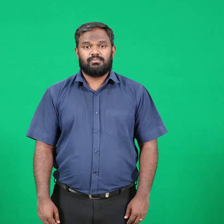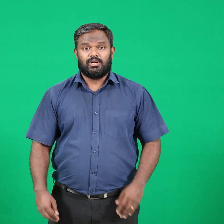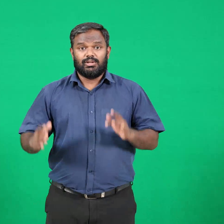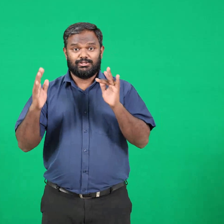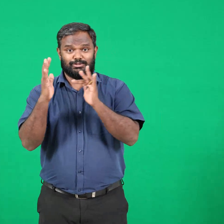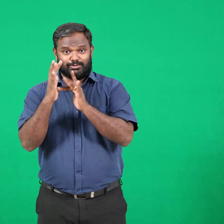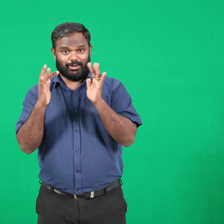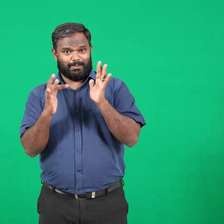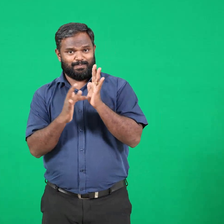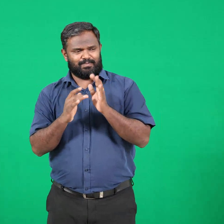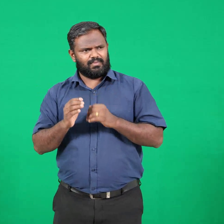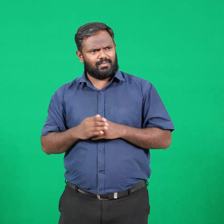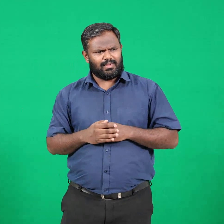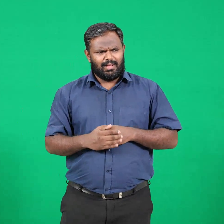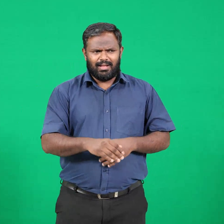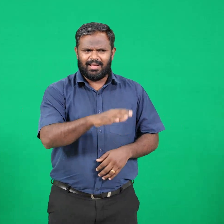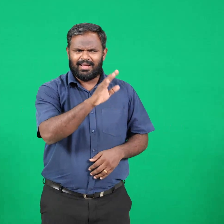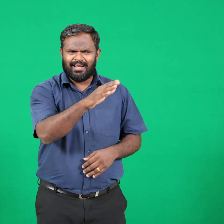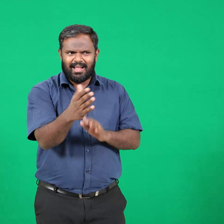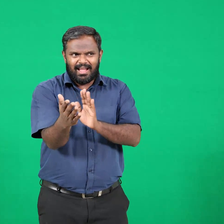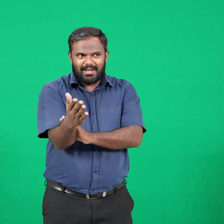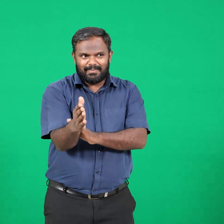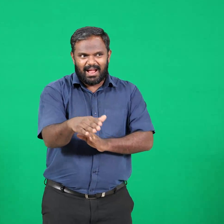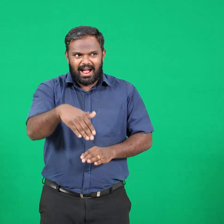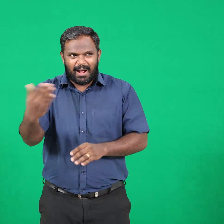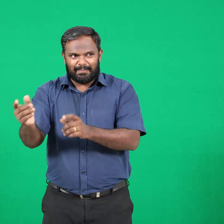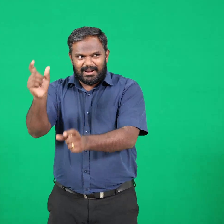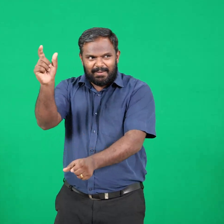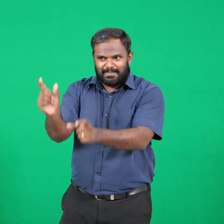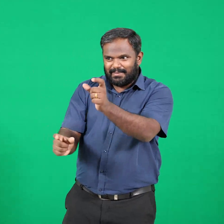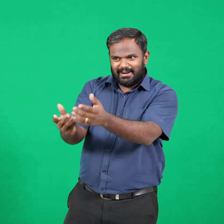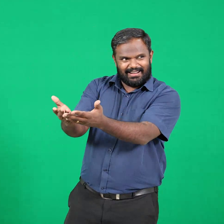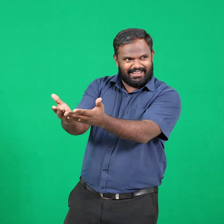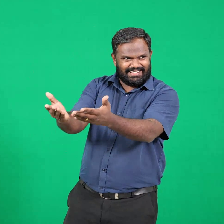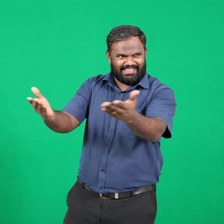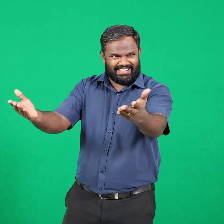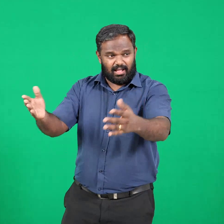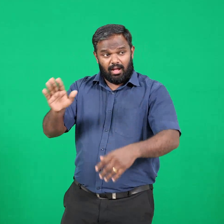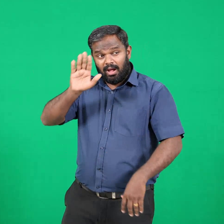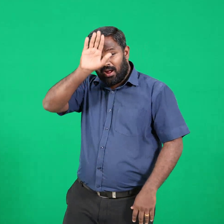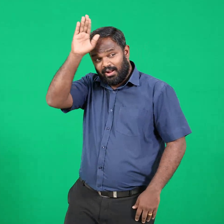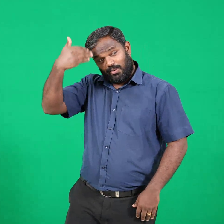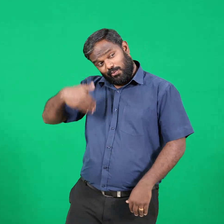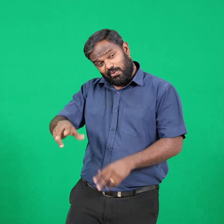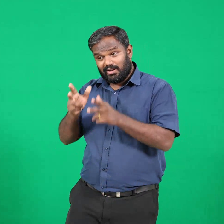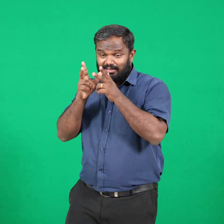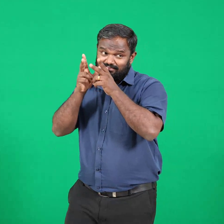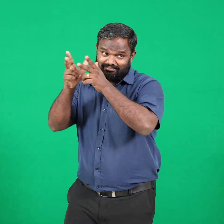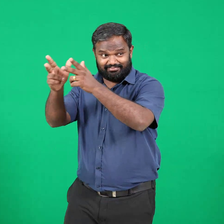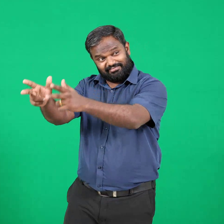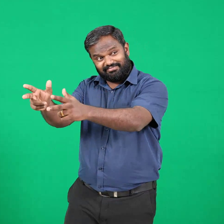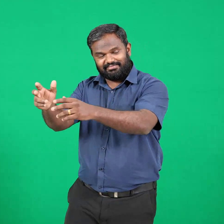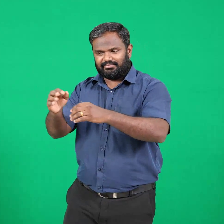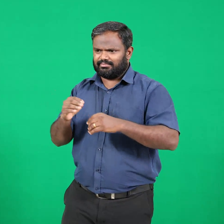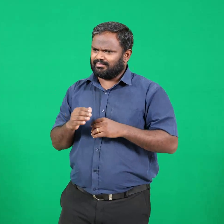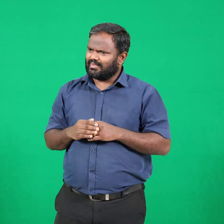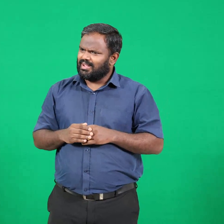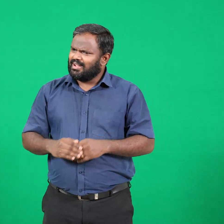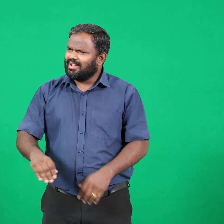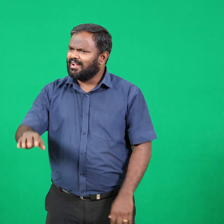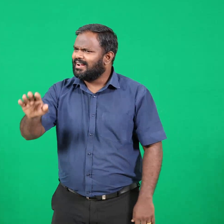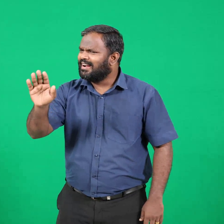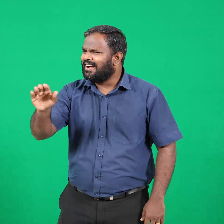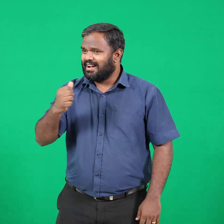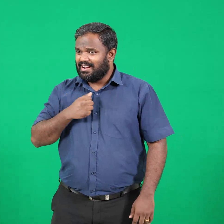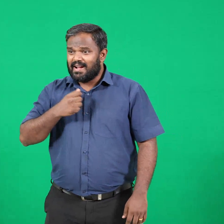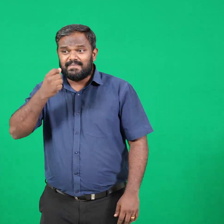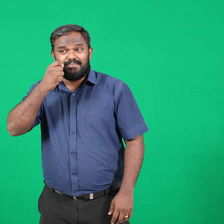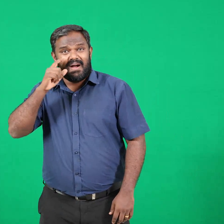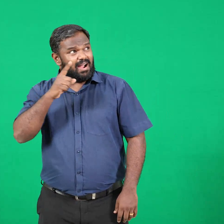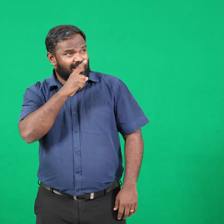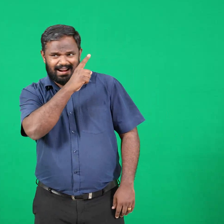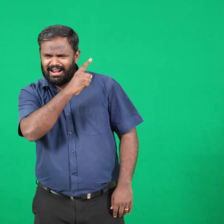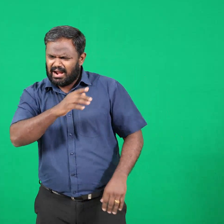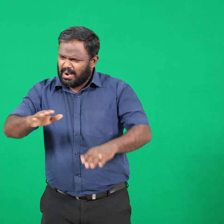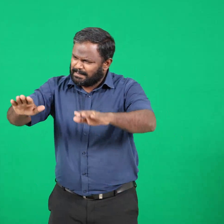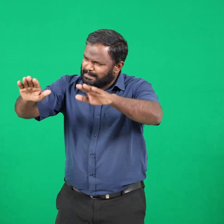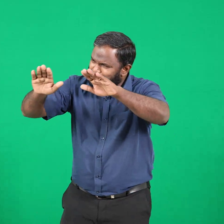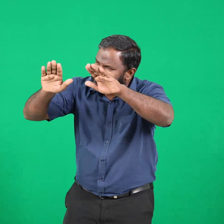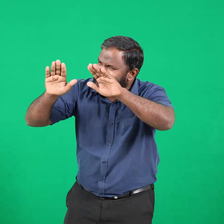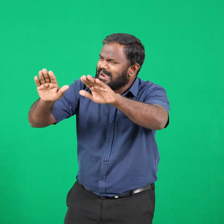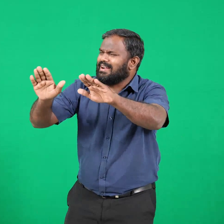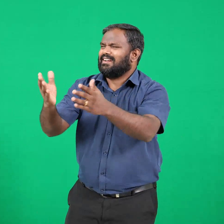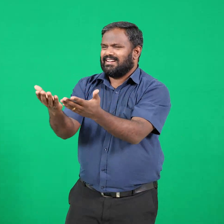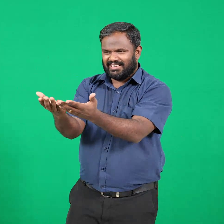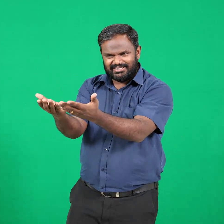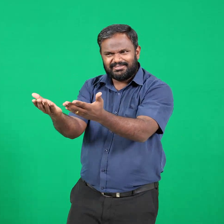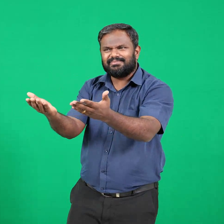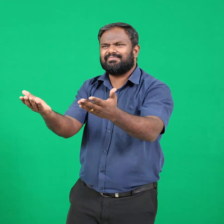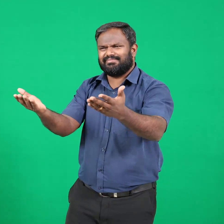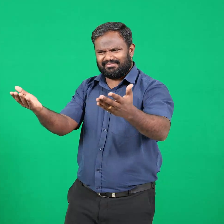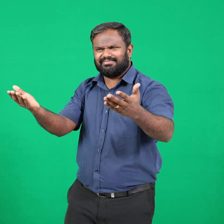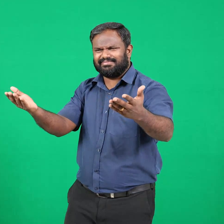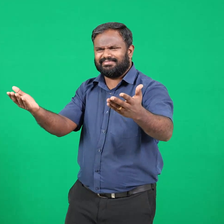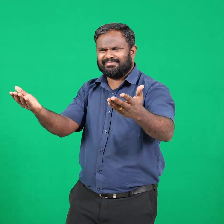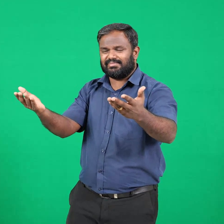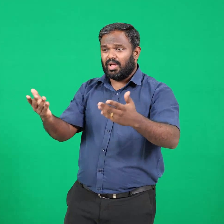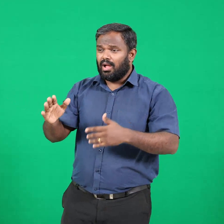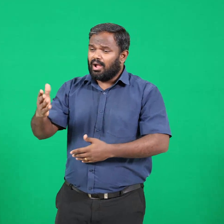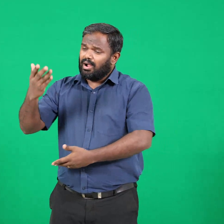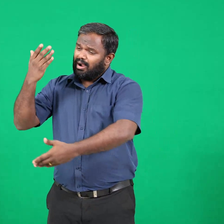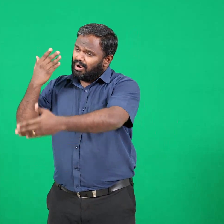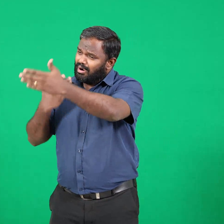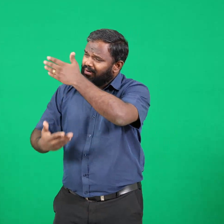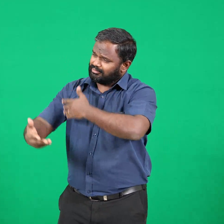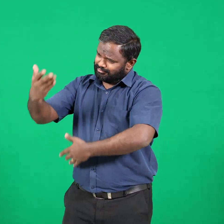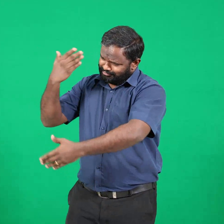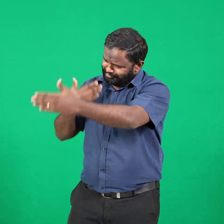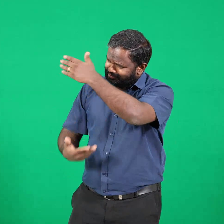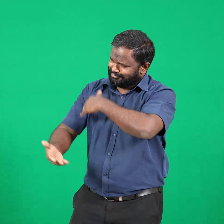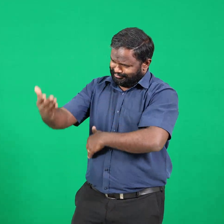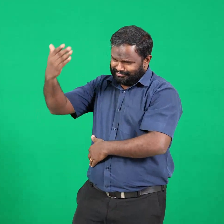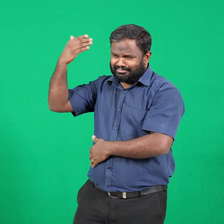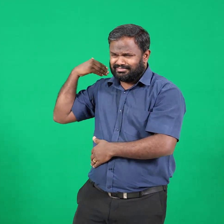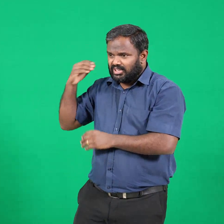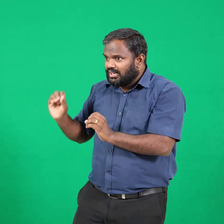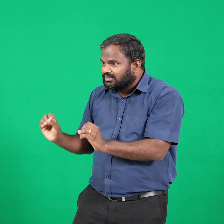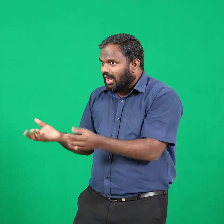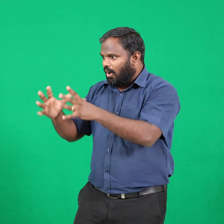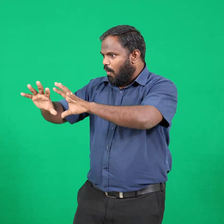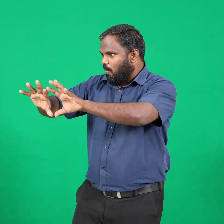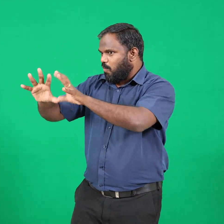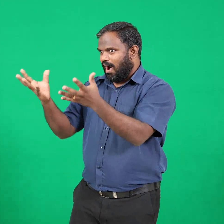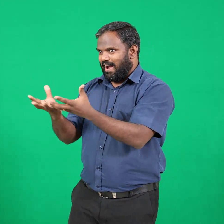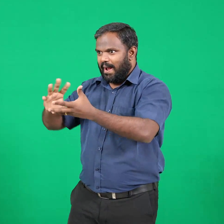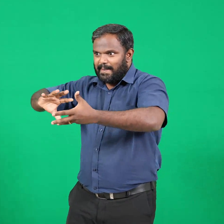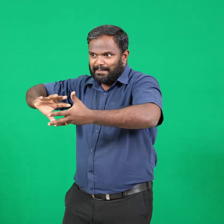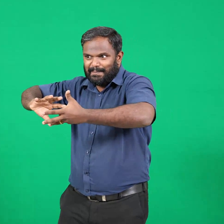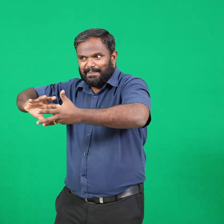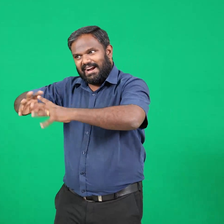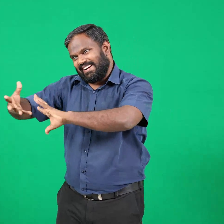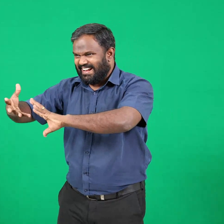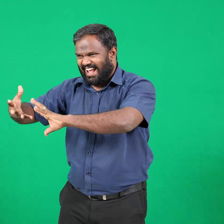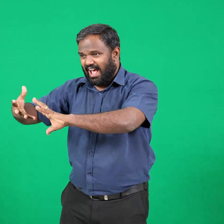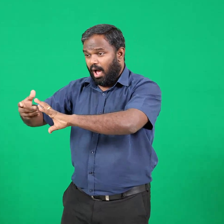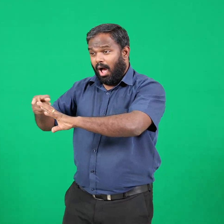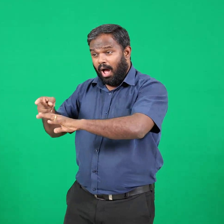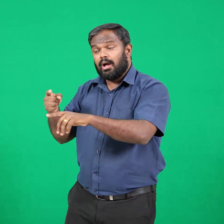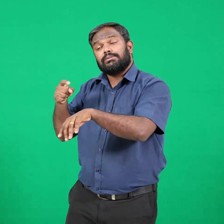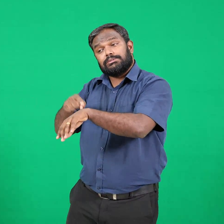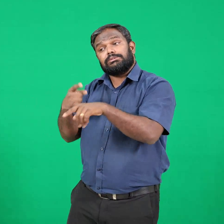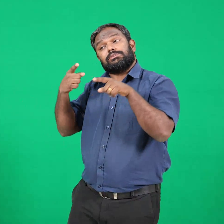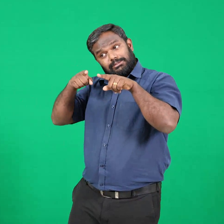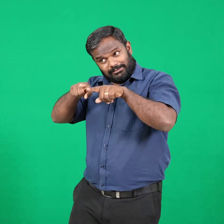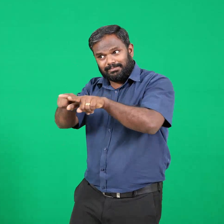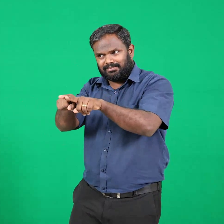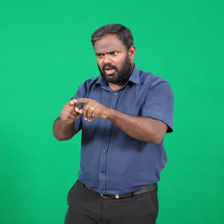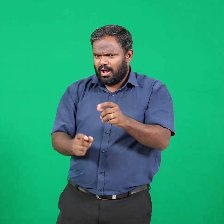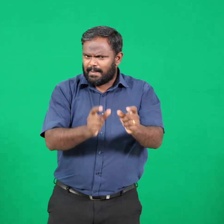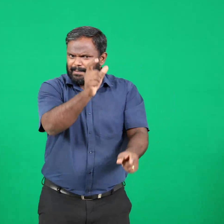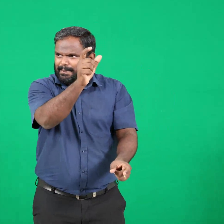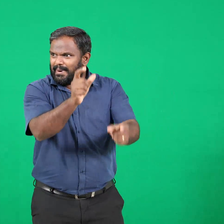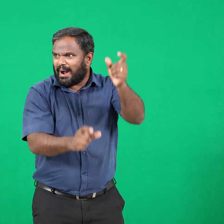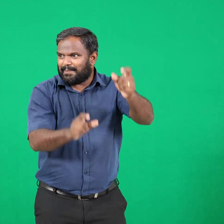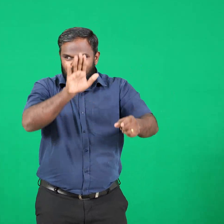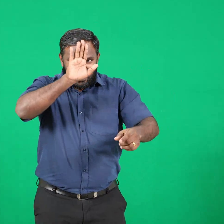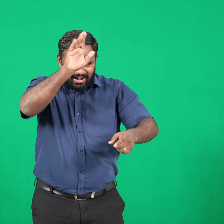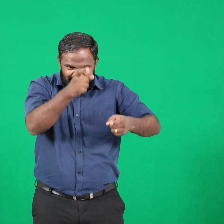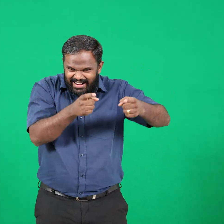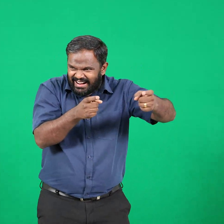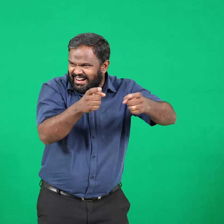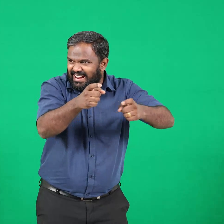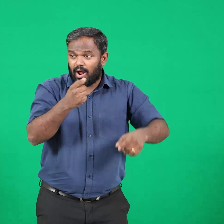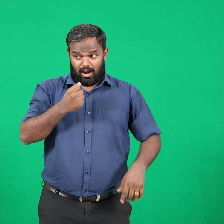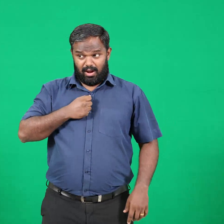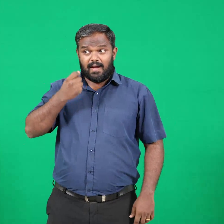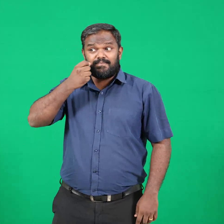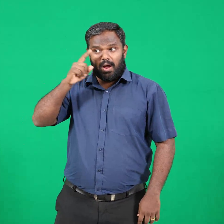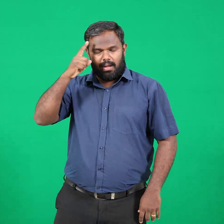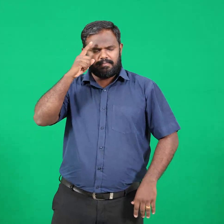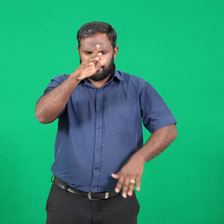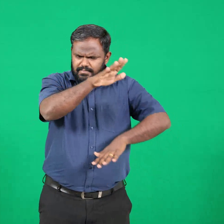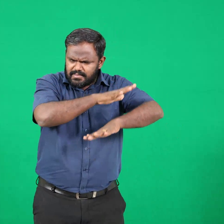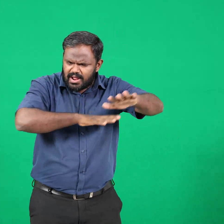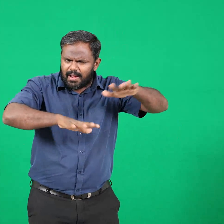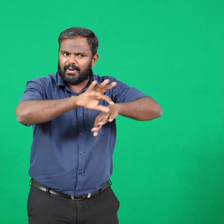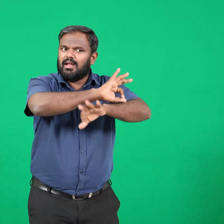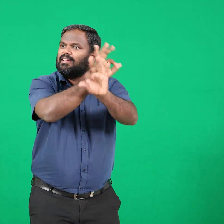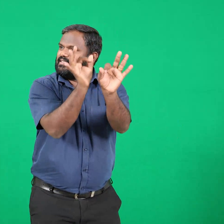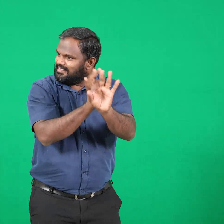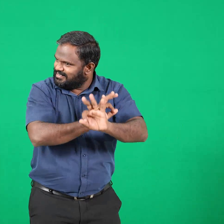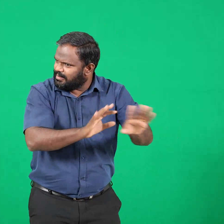Then the King will say to those on His right, ' Come, you who are blessed by My Father, inherit the kingdom prepared for you from the foundation of the world.